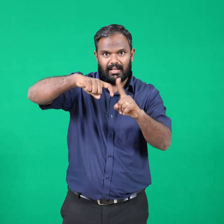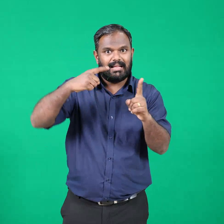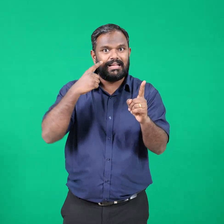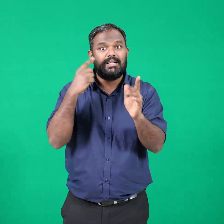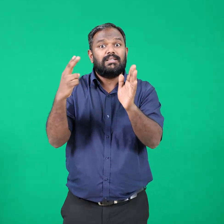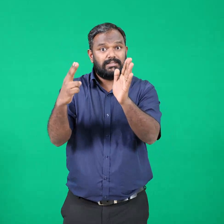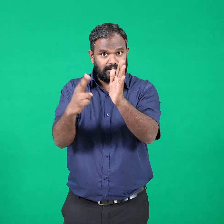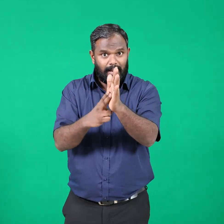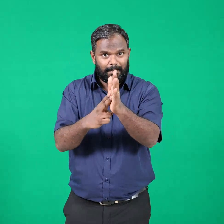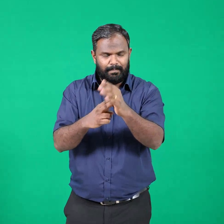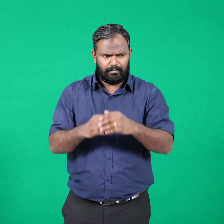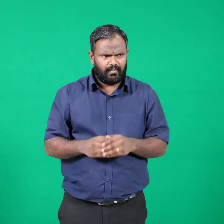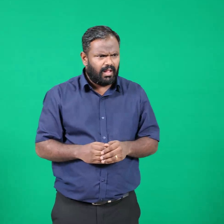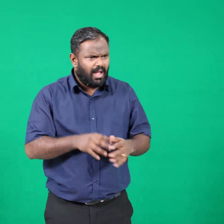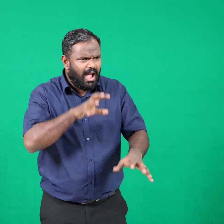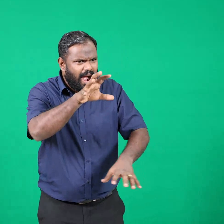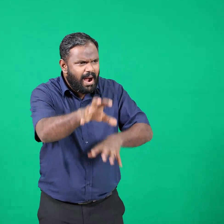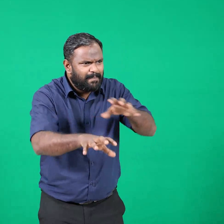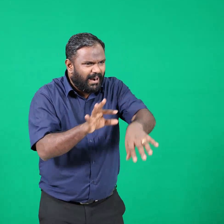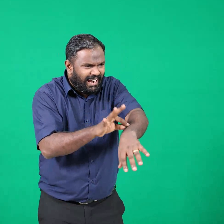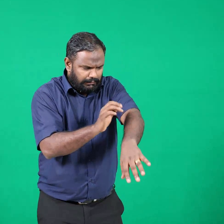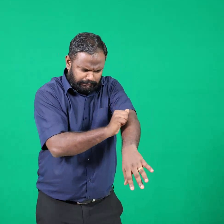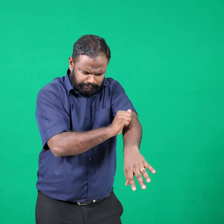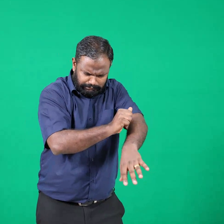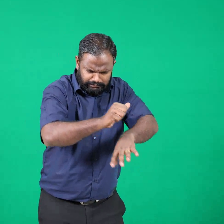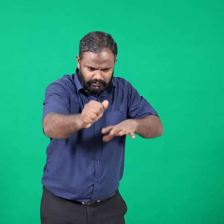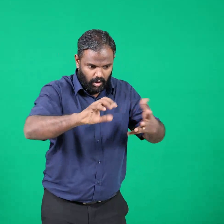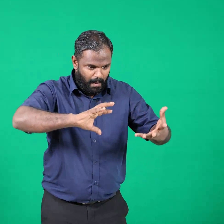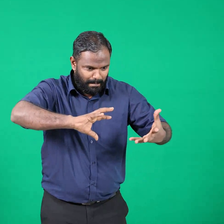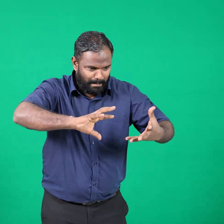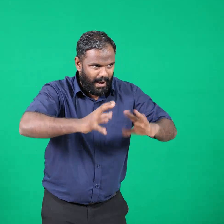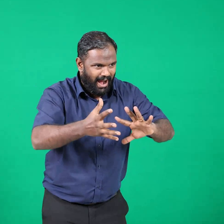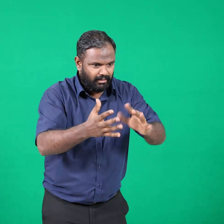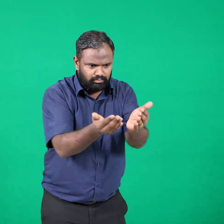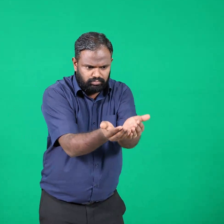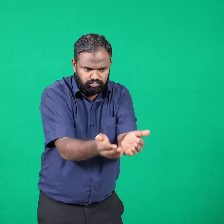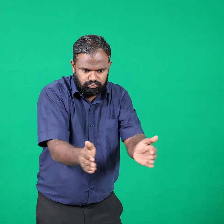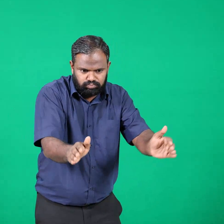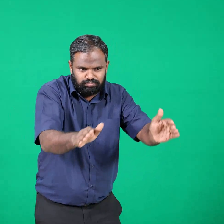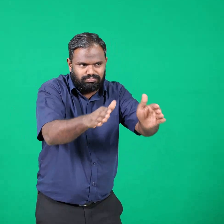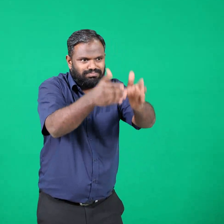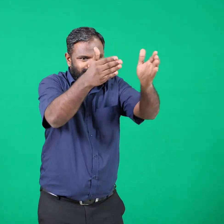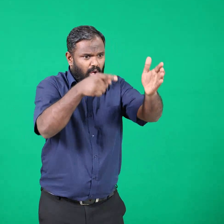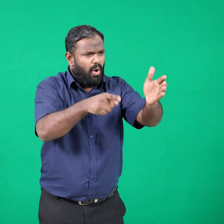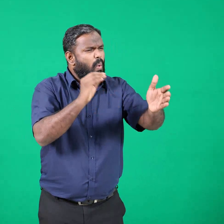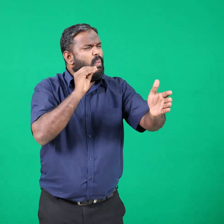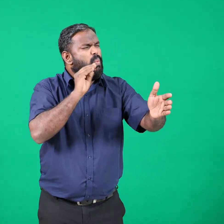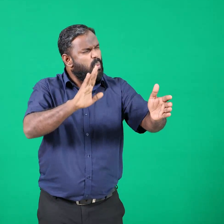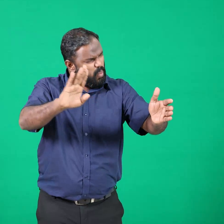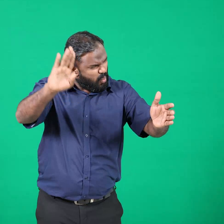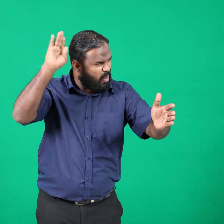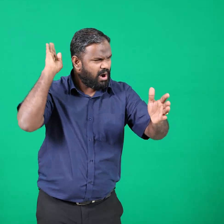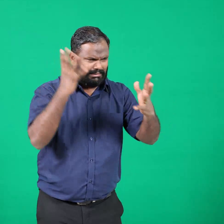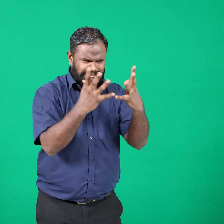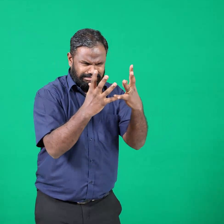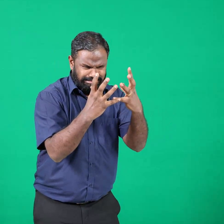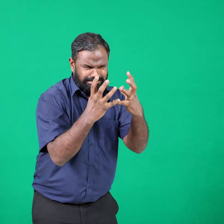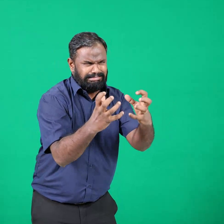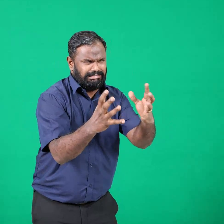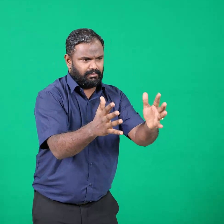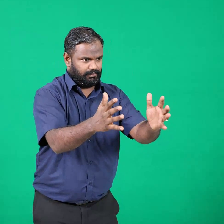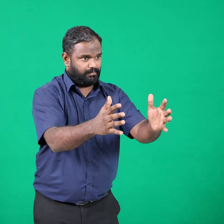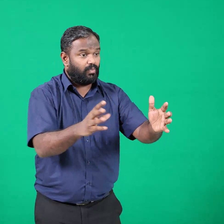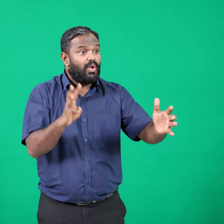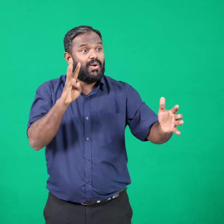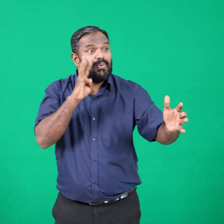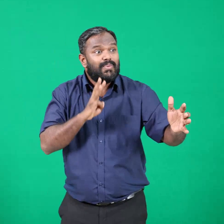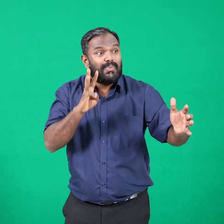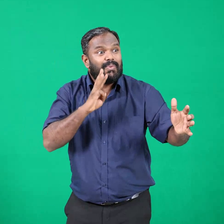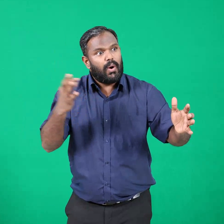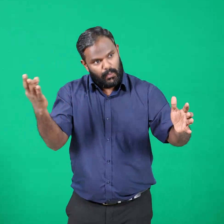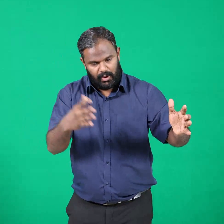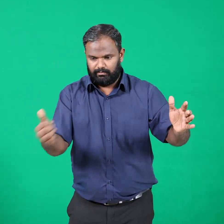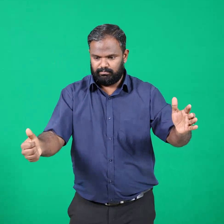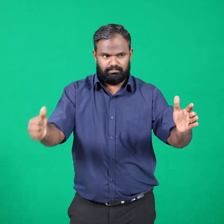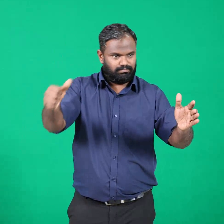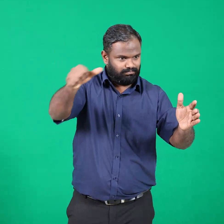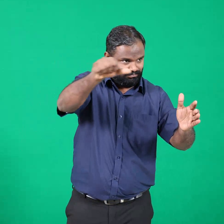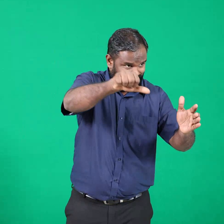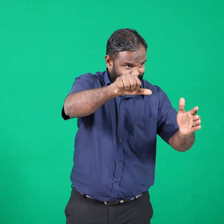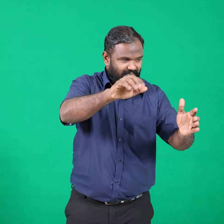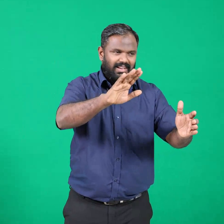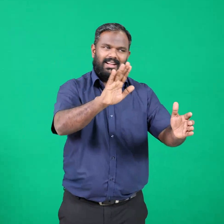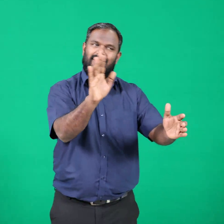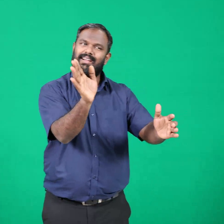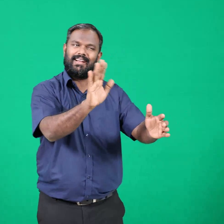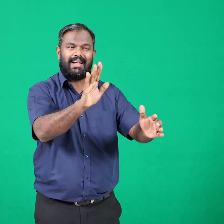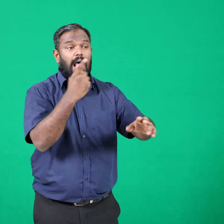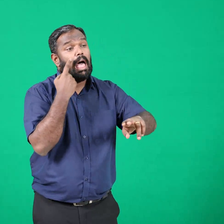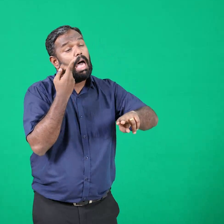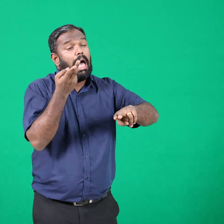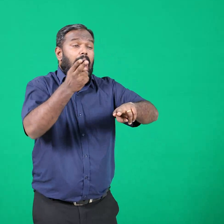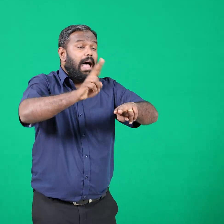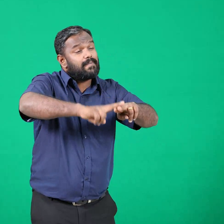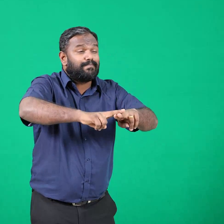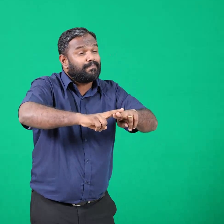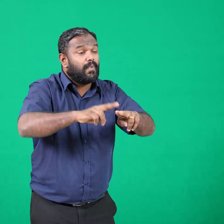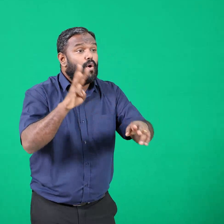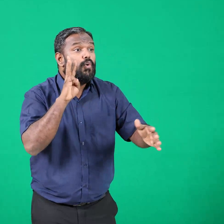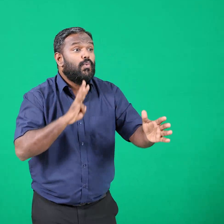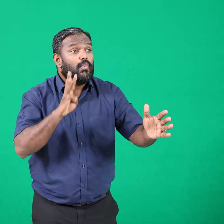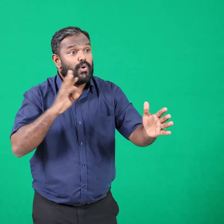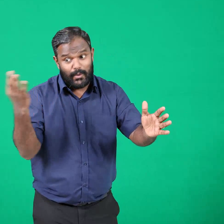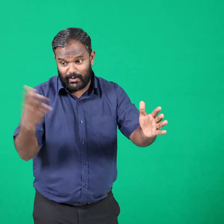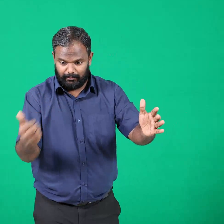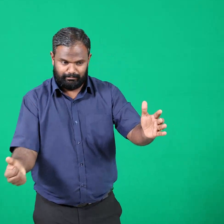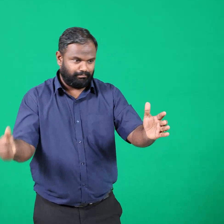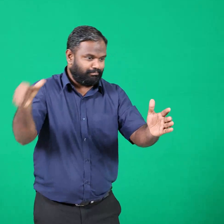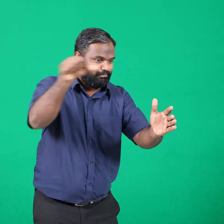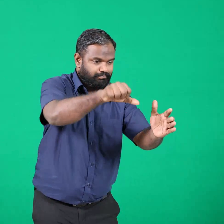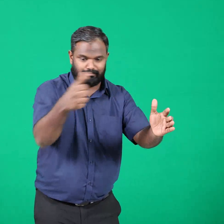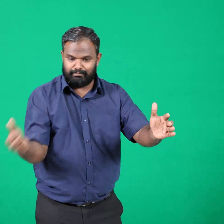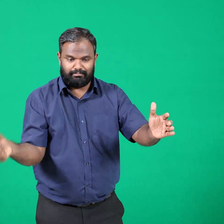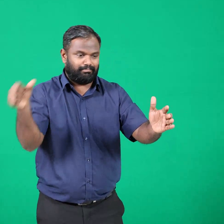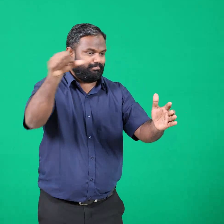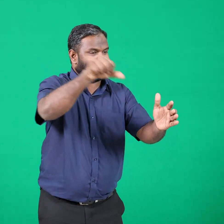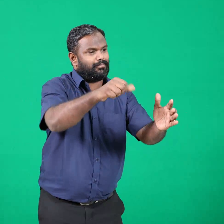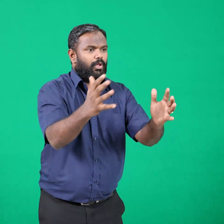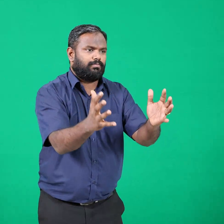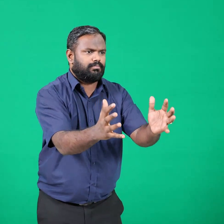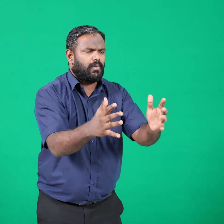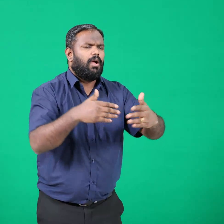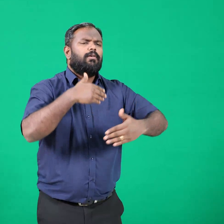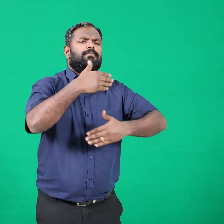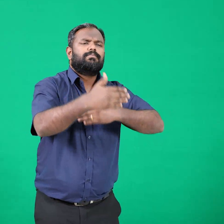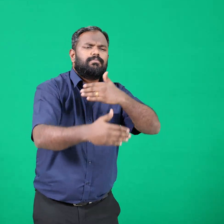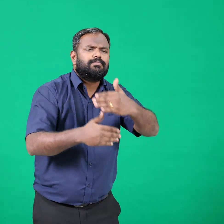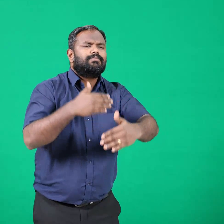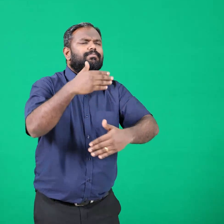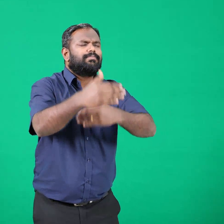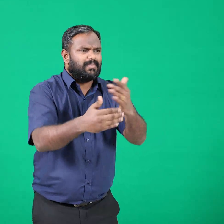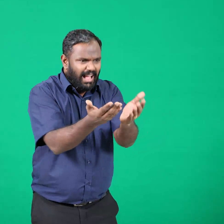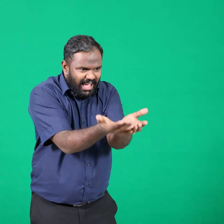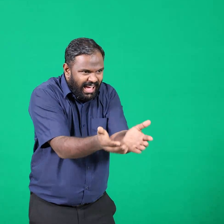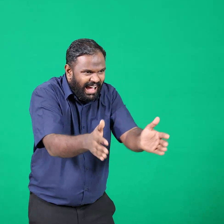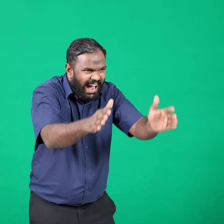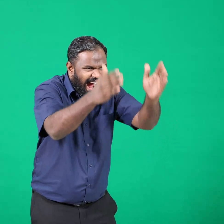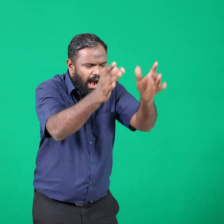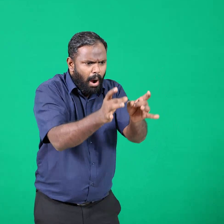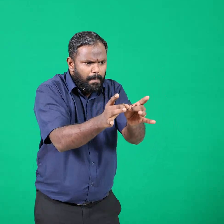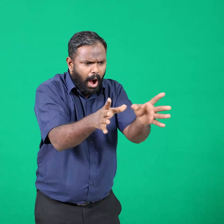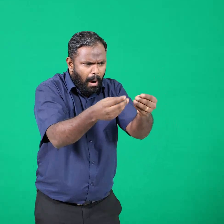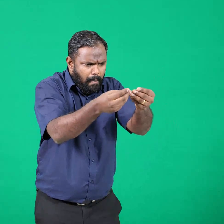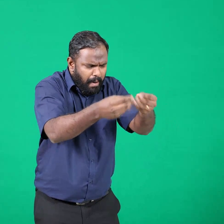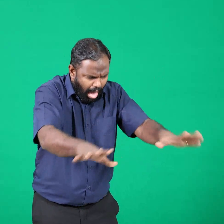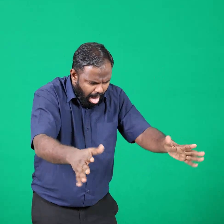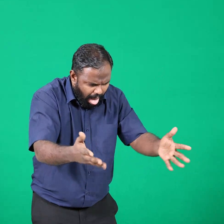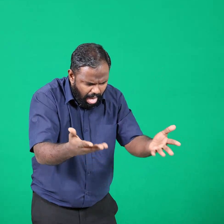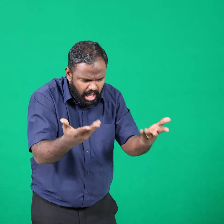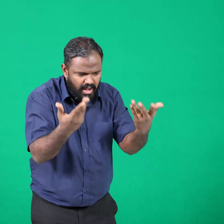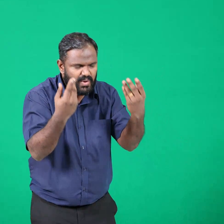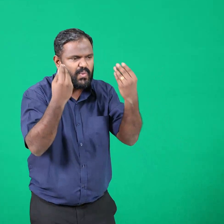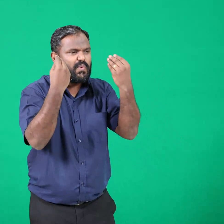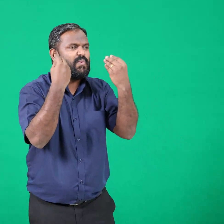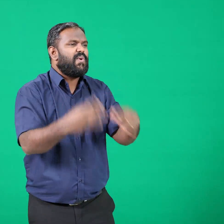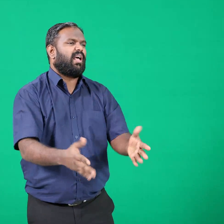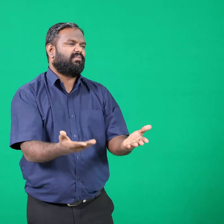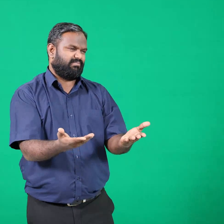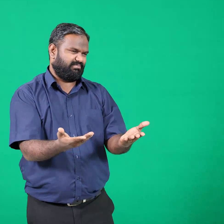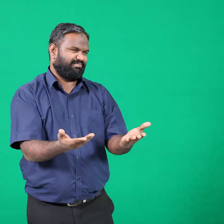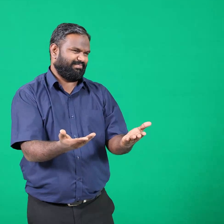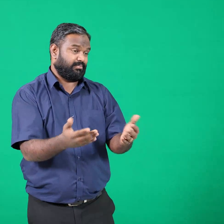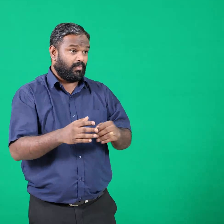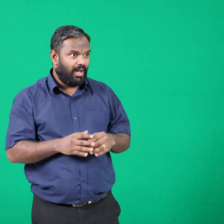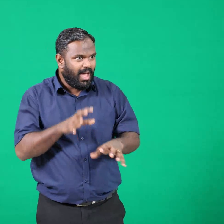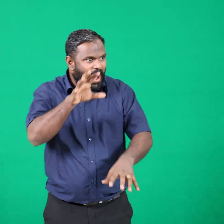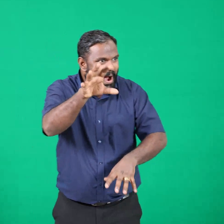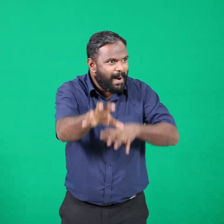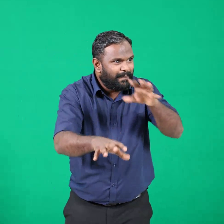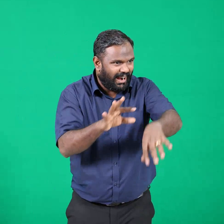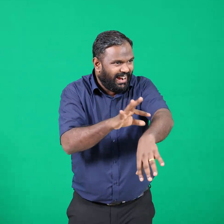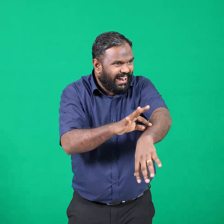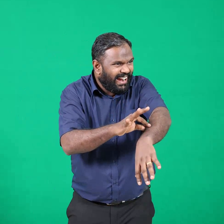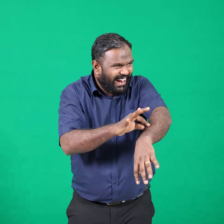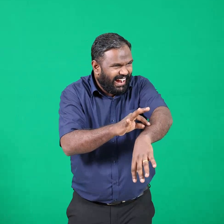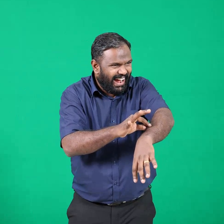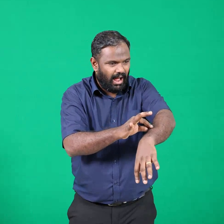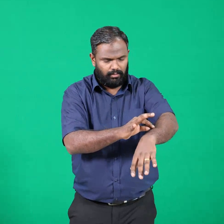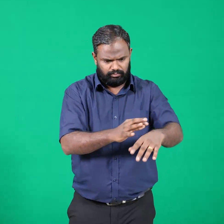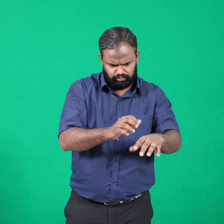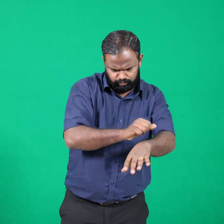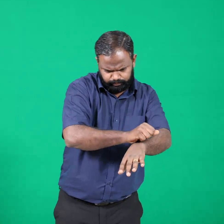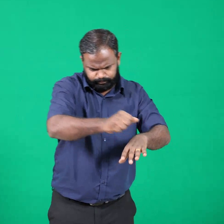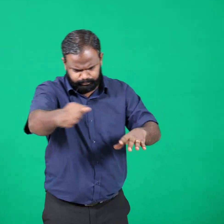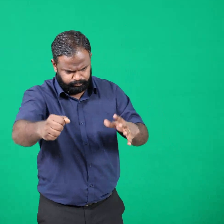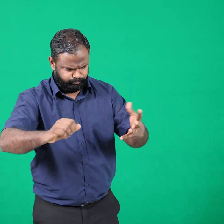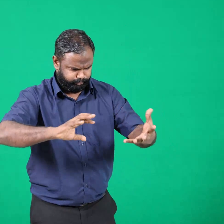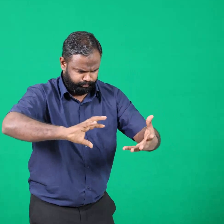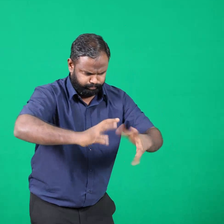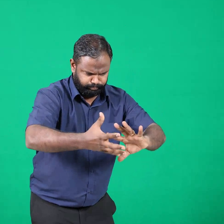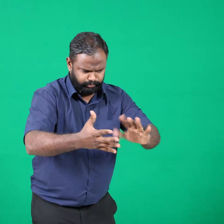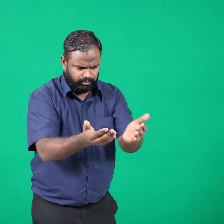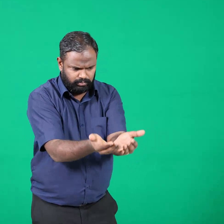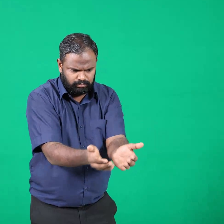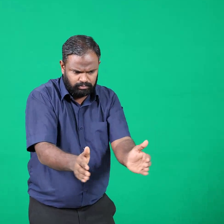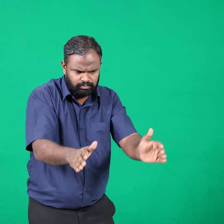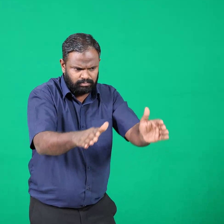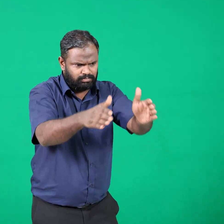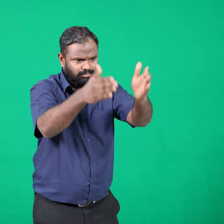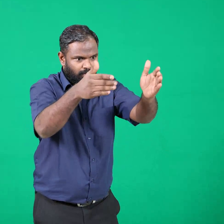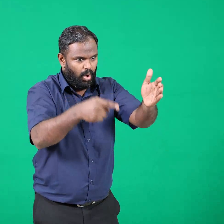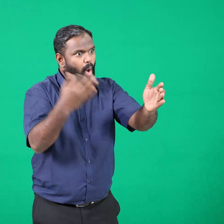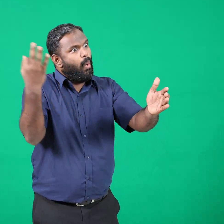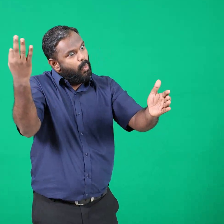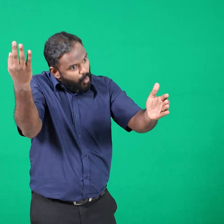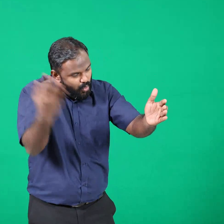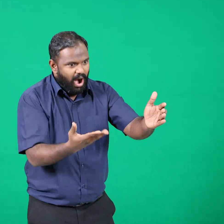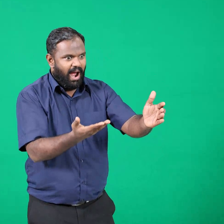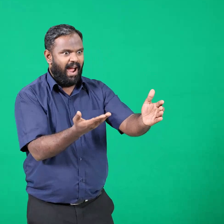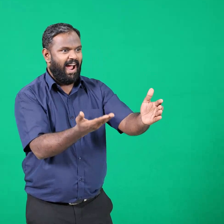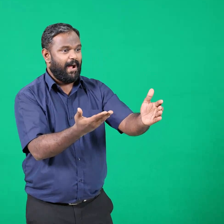If he does, the new wine will burst the skins, the wine will spill, and the wineskins will be ruined.